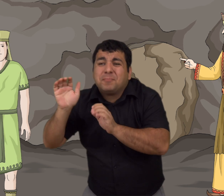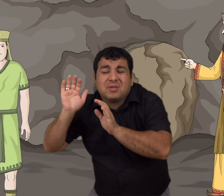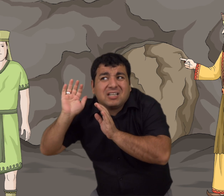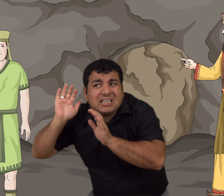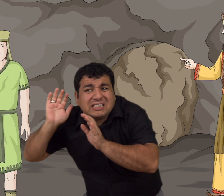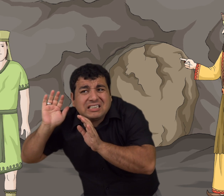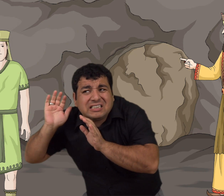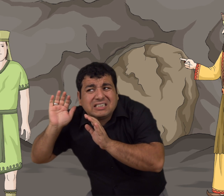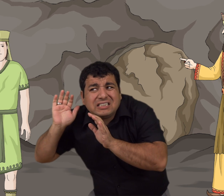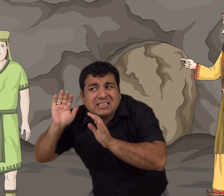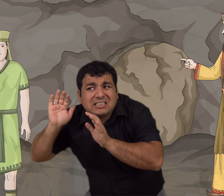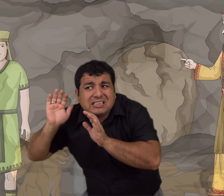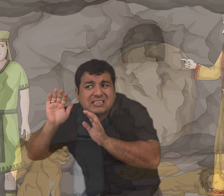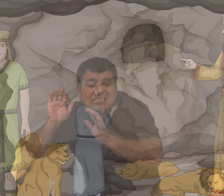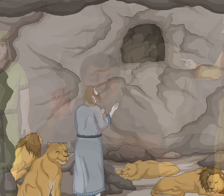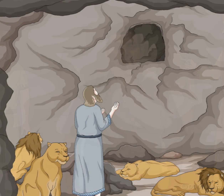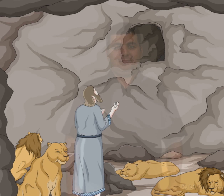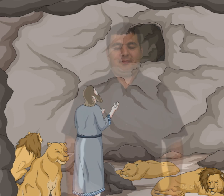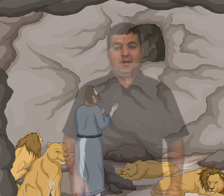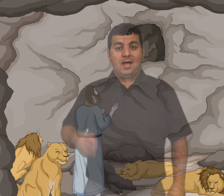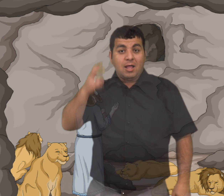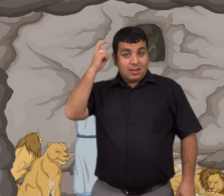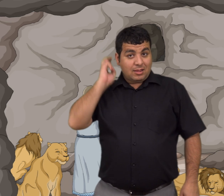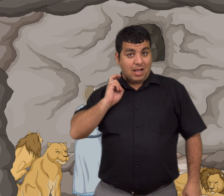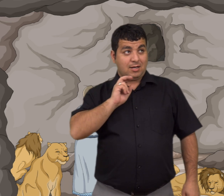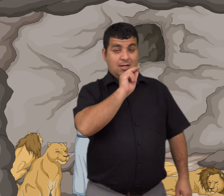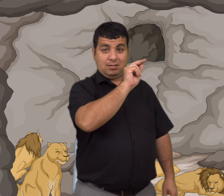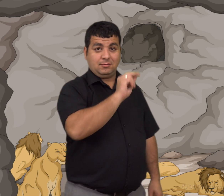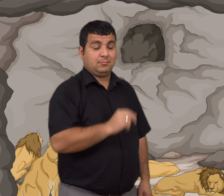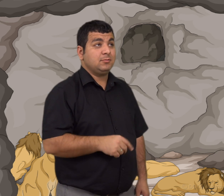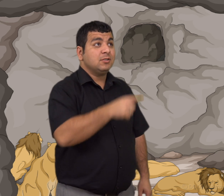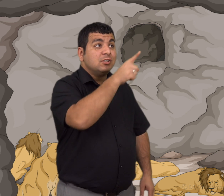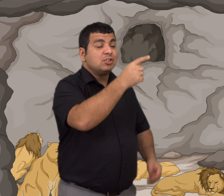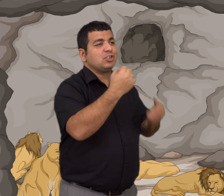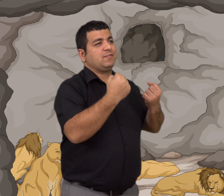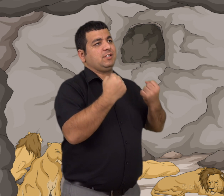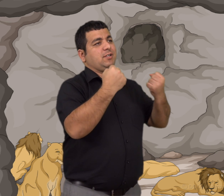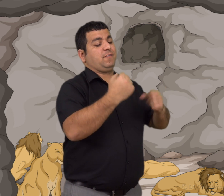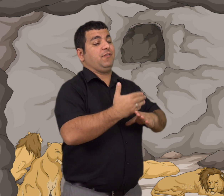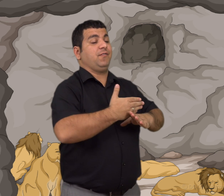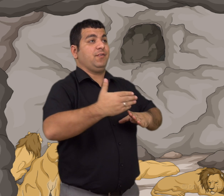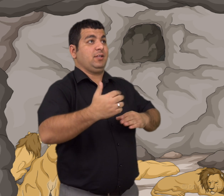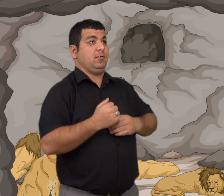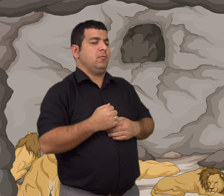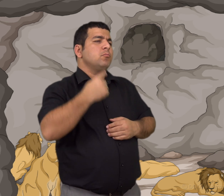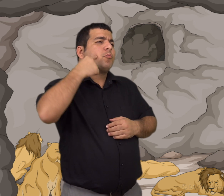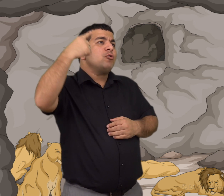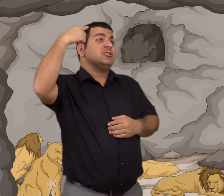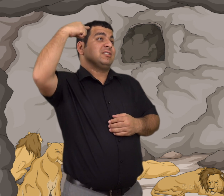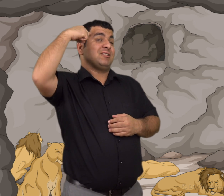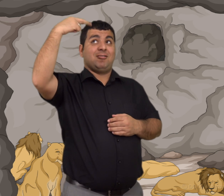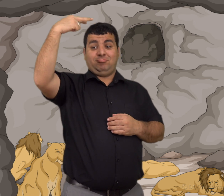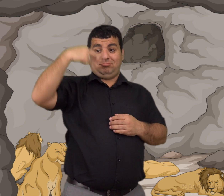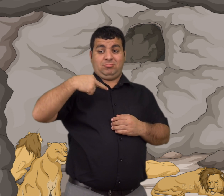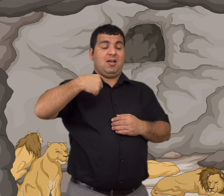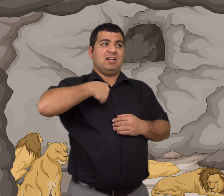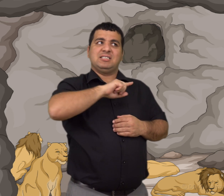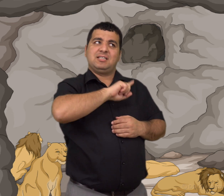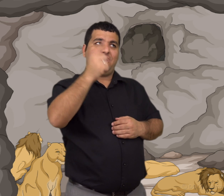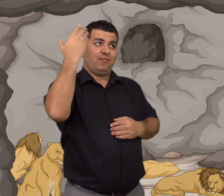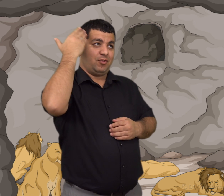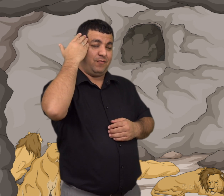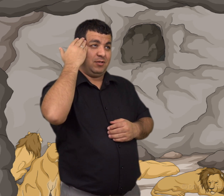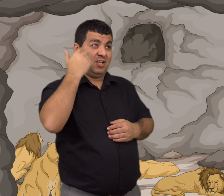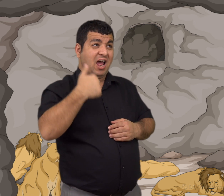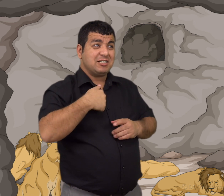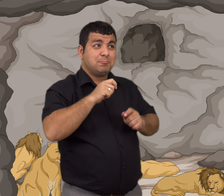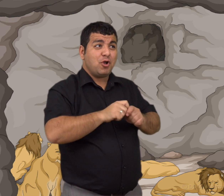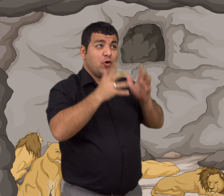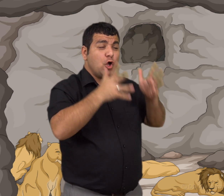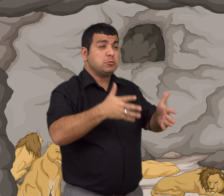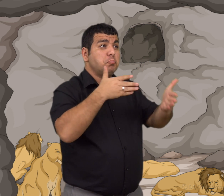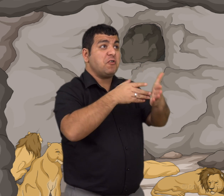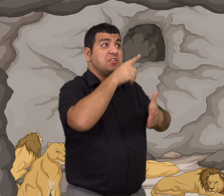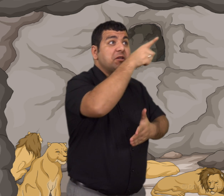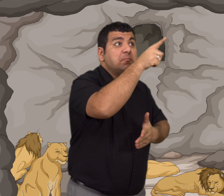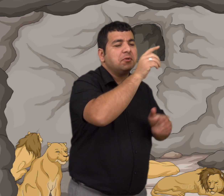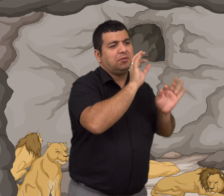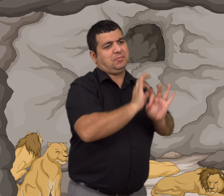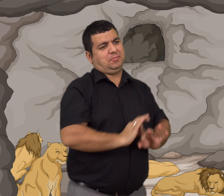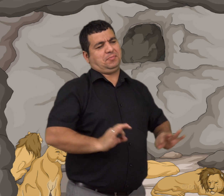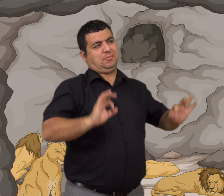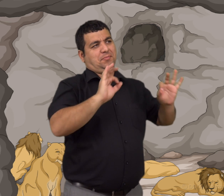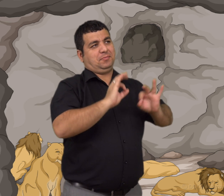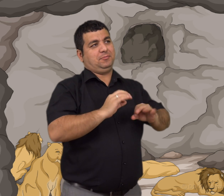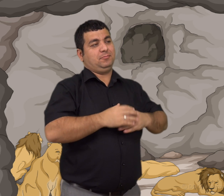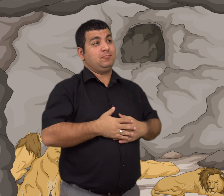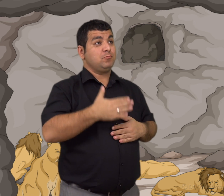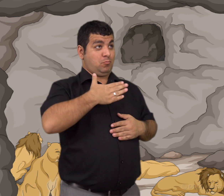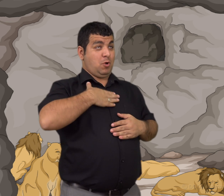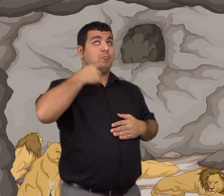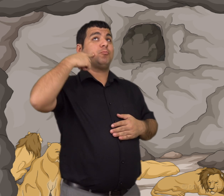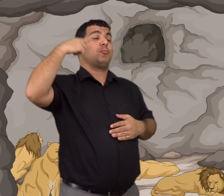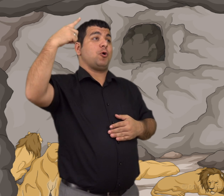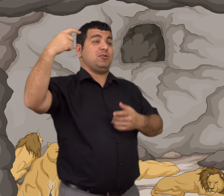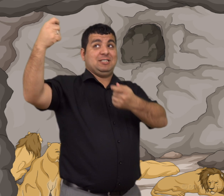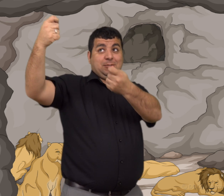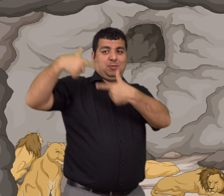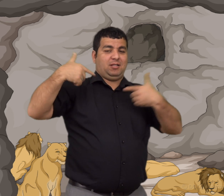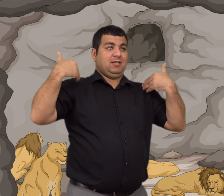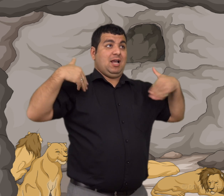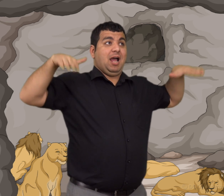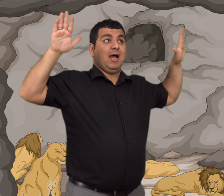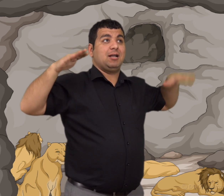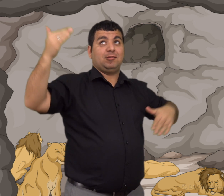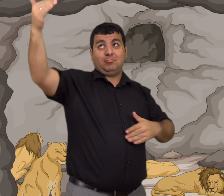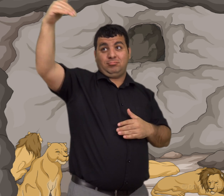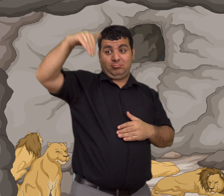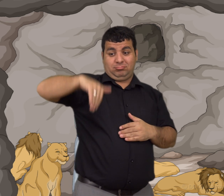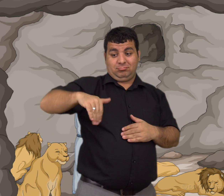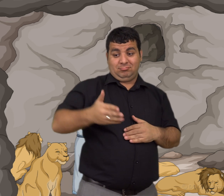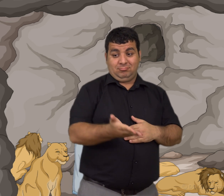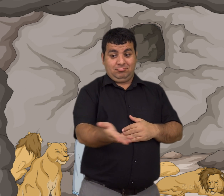Then Daniel replied, “O king, may you live forever! My God sent His angel and shut the mouths of the lions.